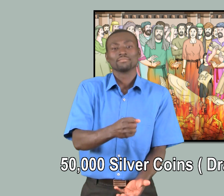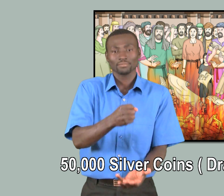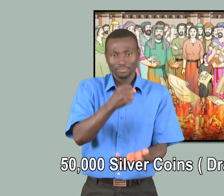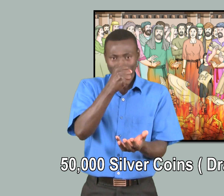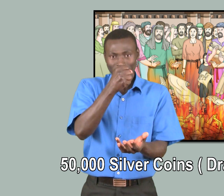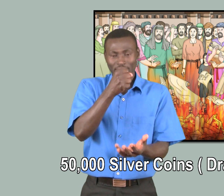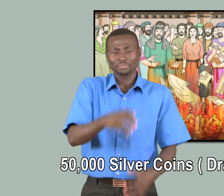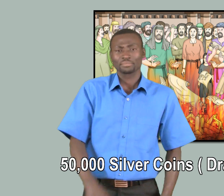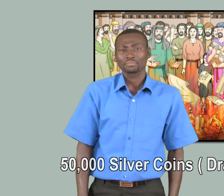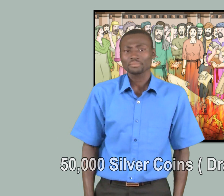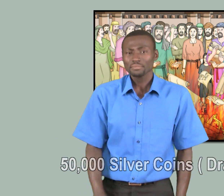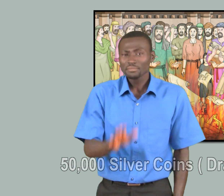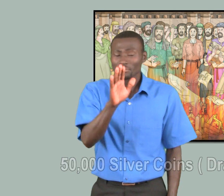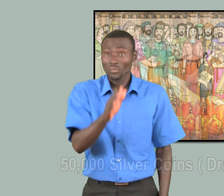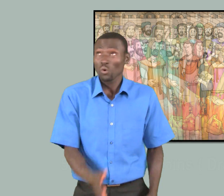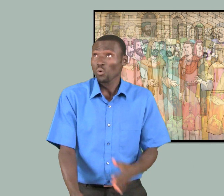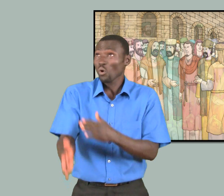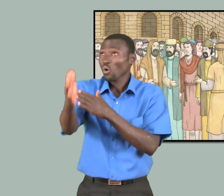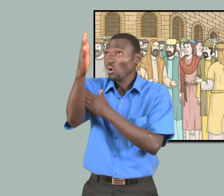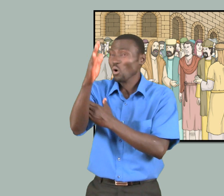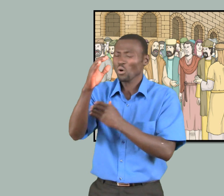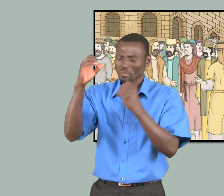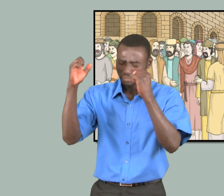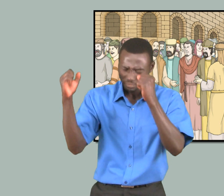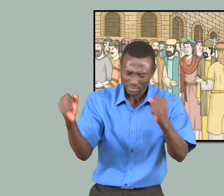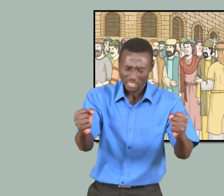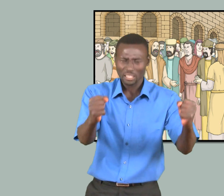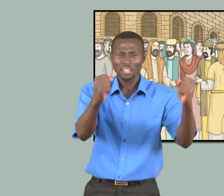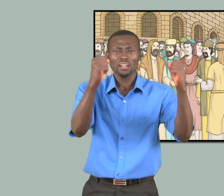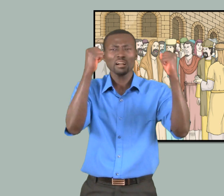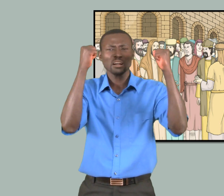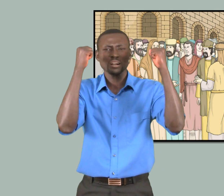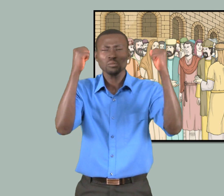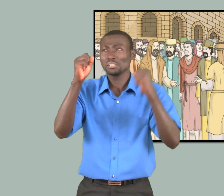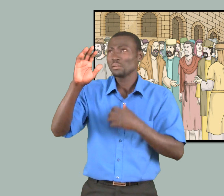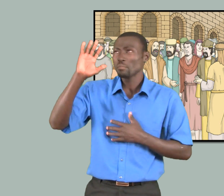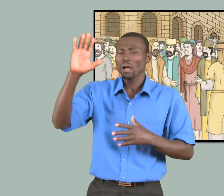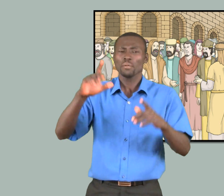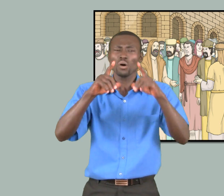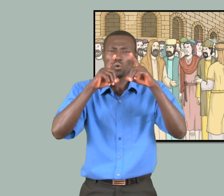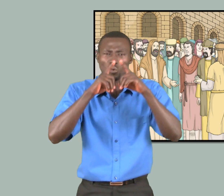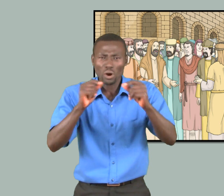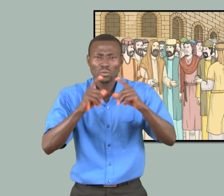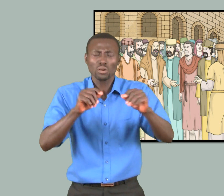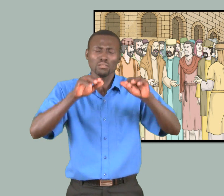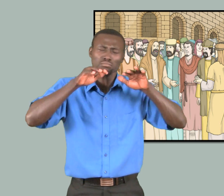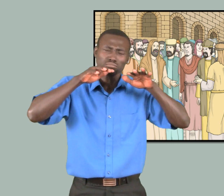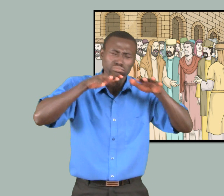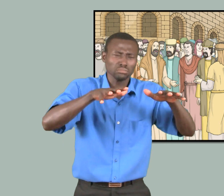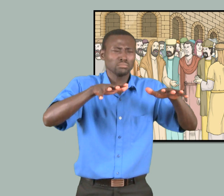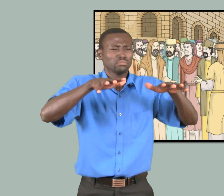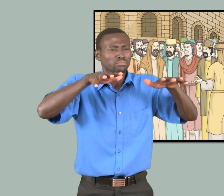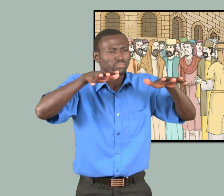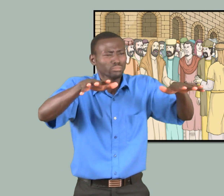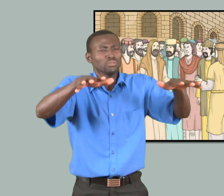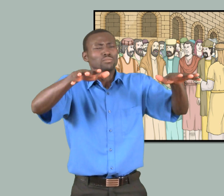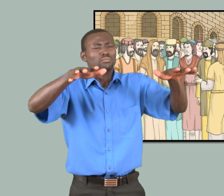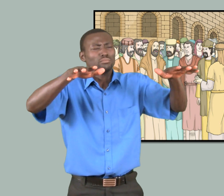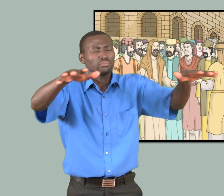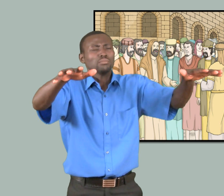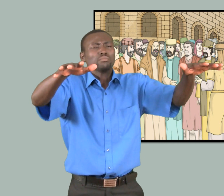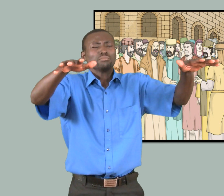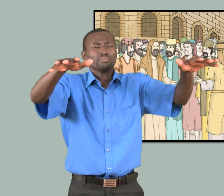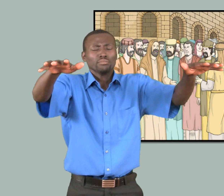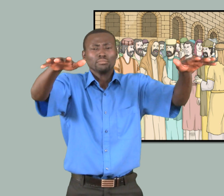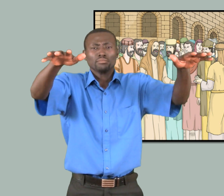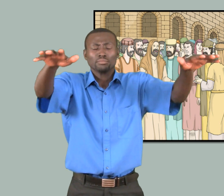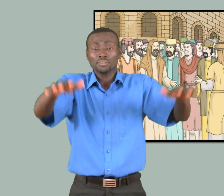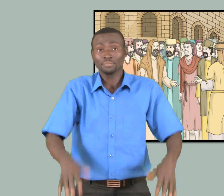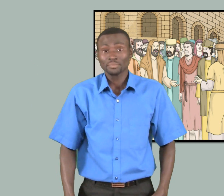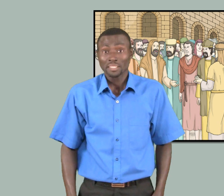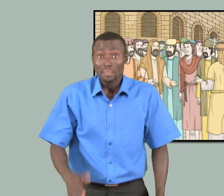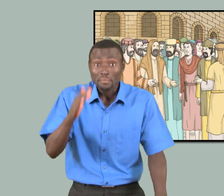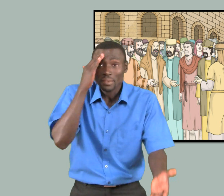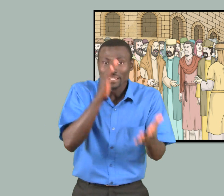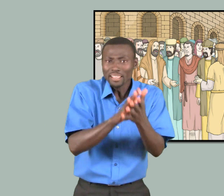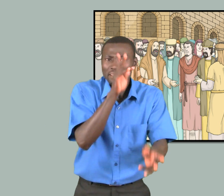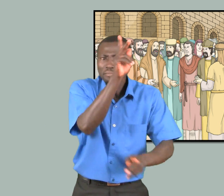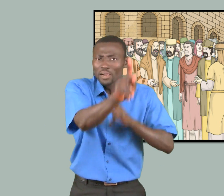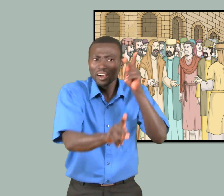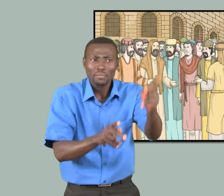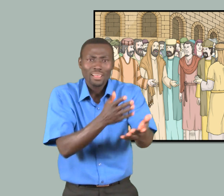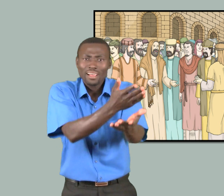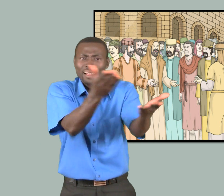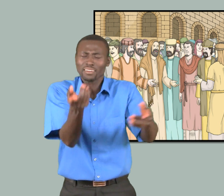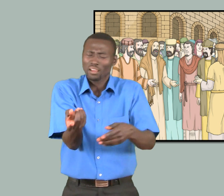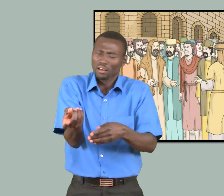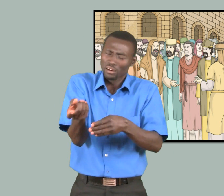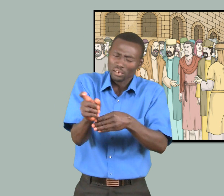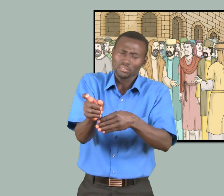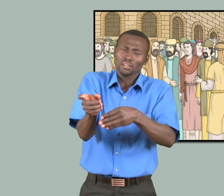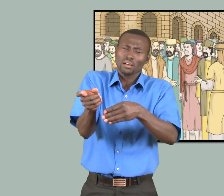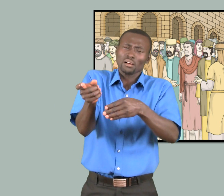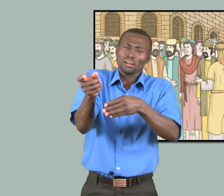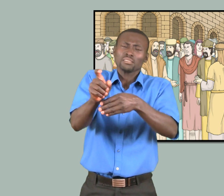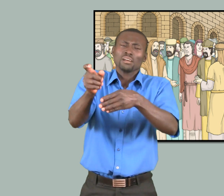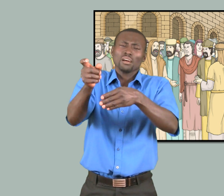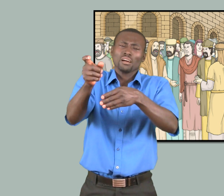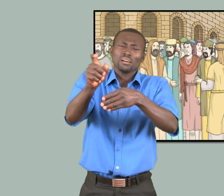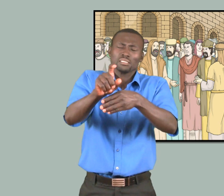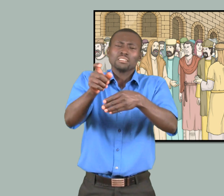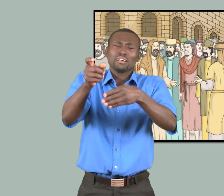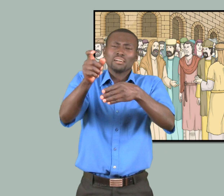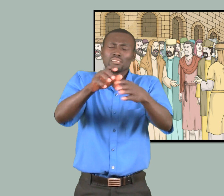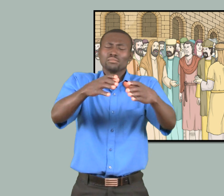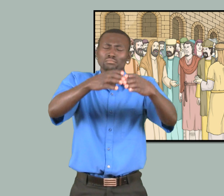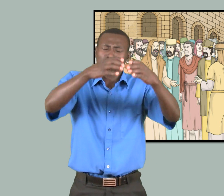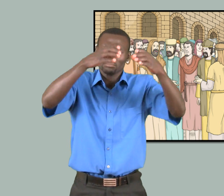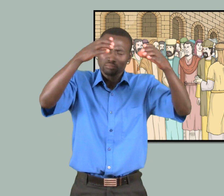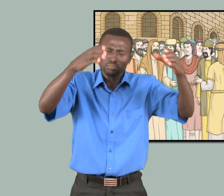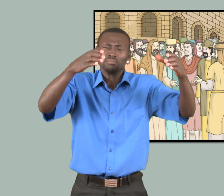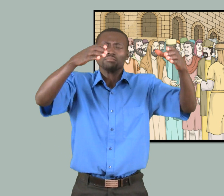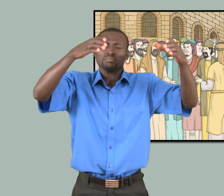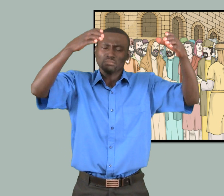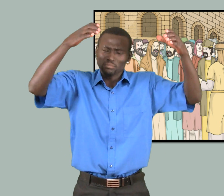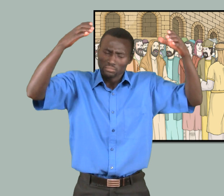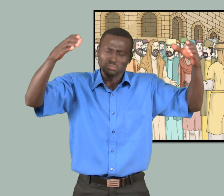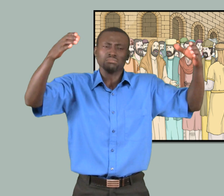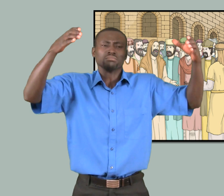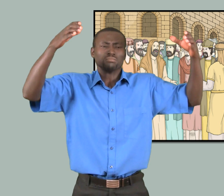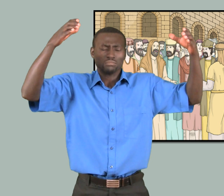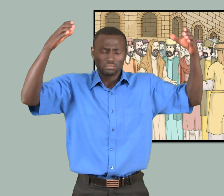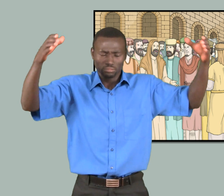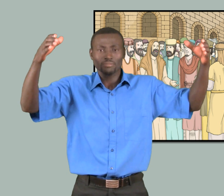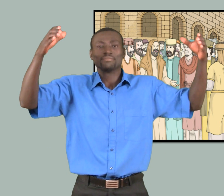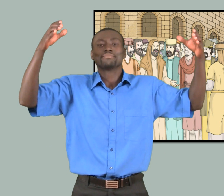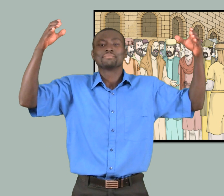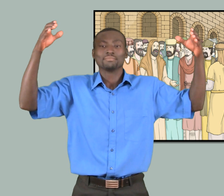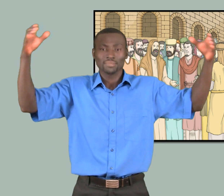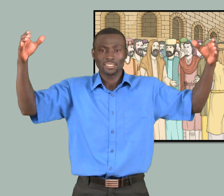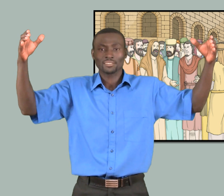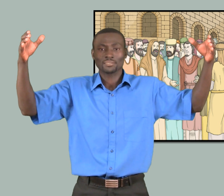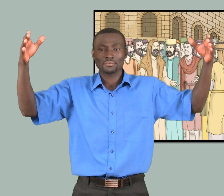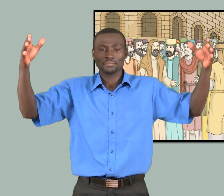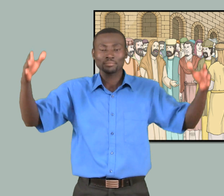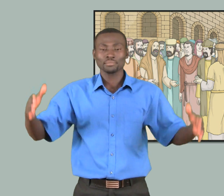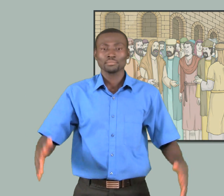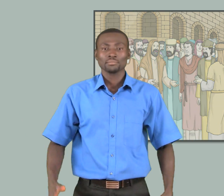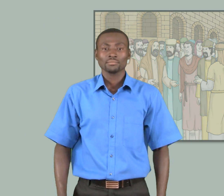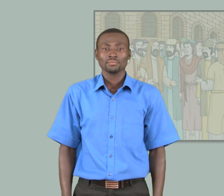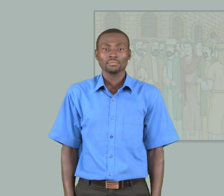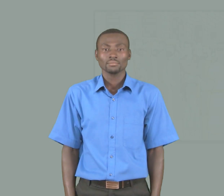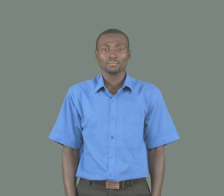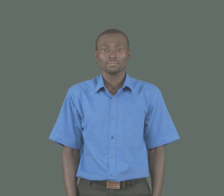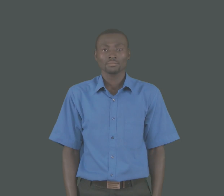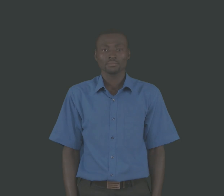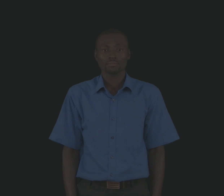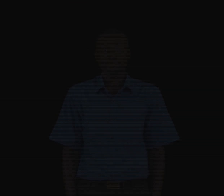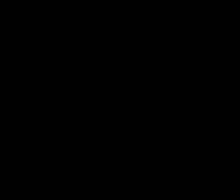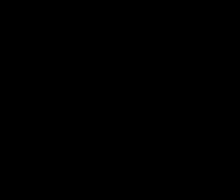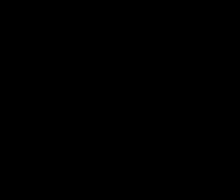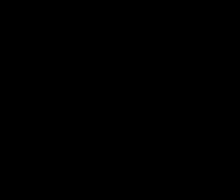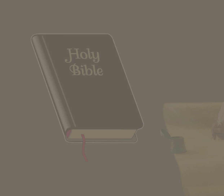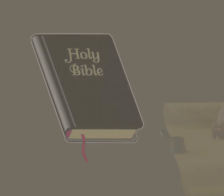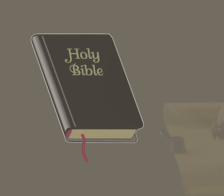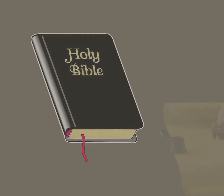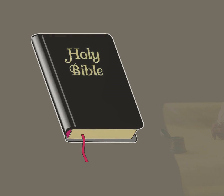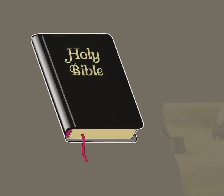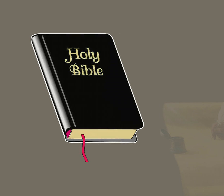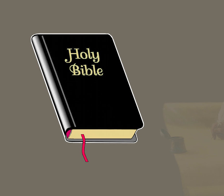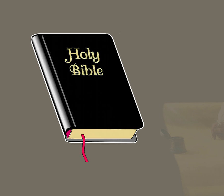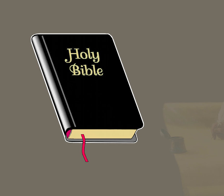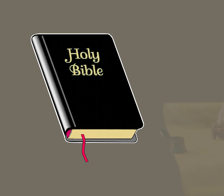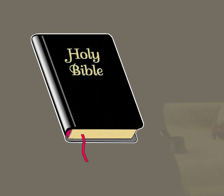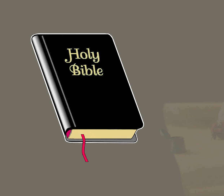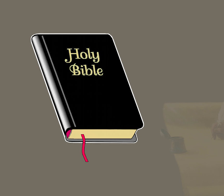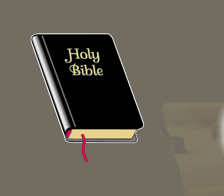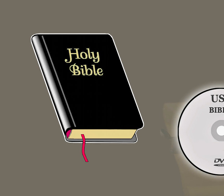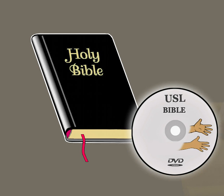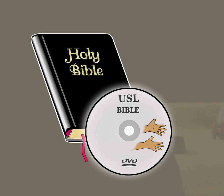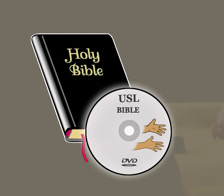So the word of the Lord powerfully continued to spread and prevail.